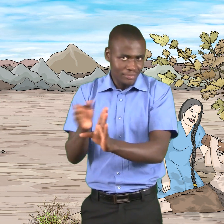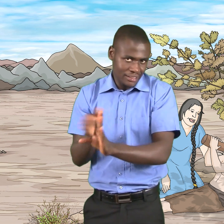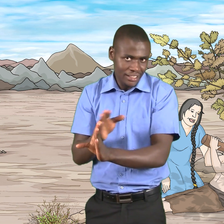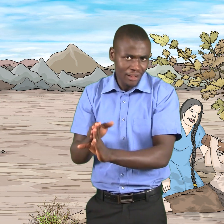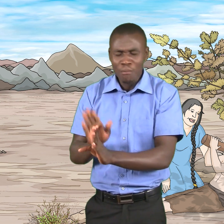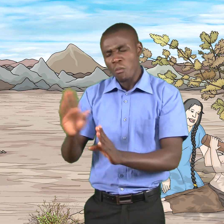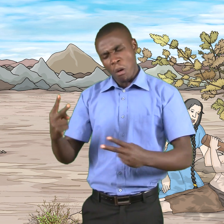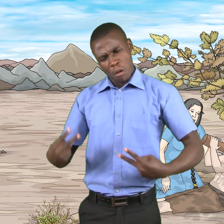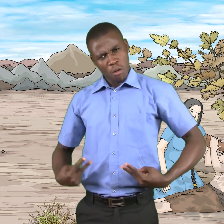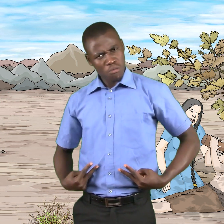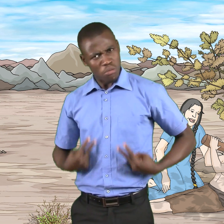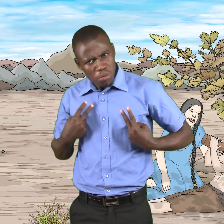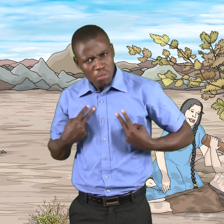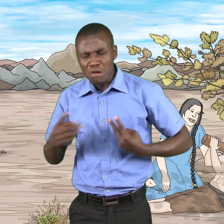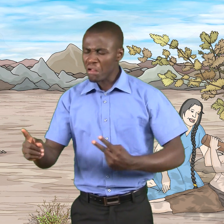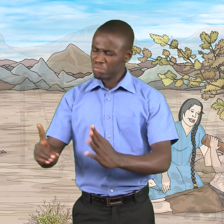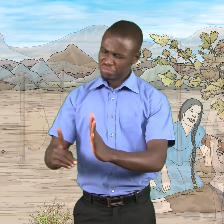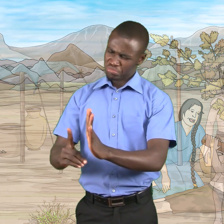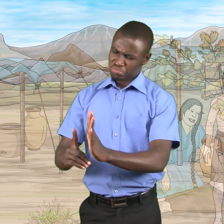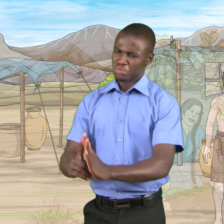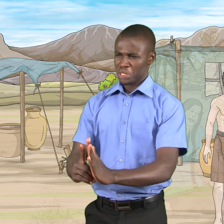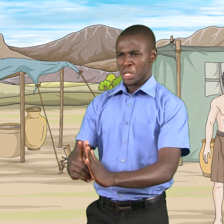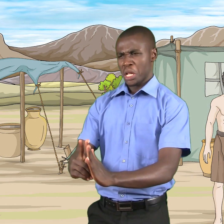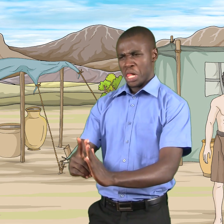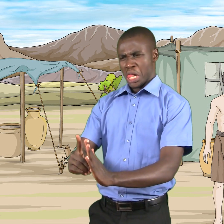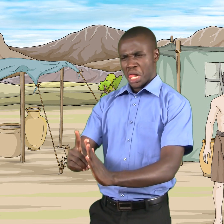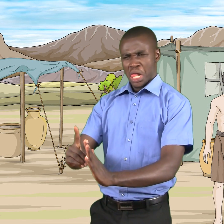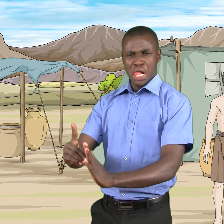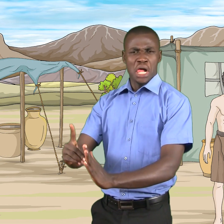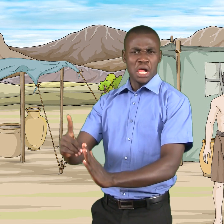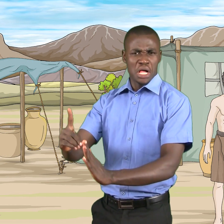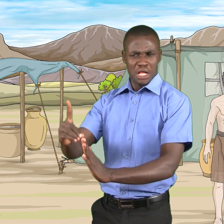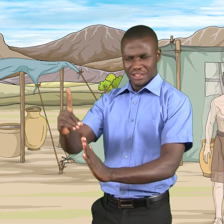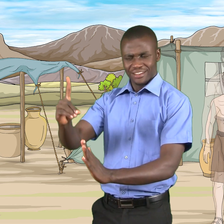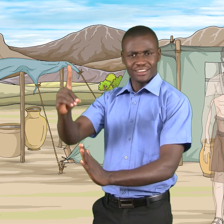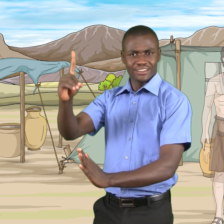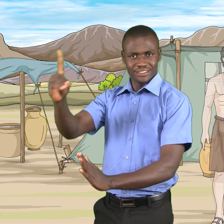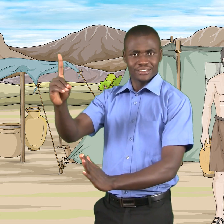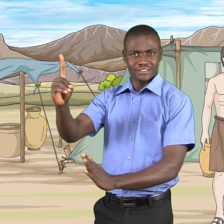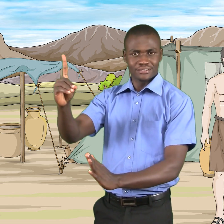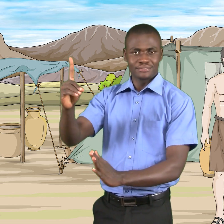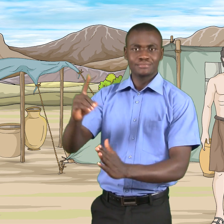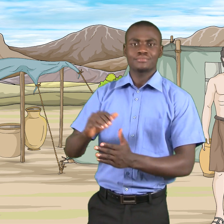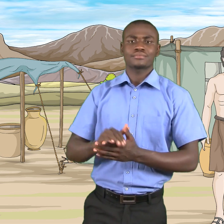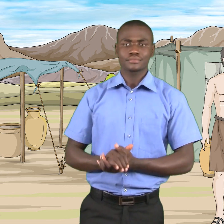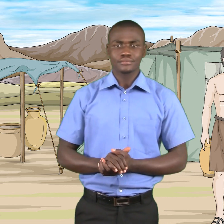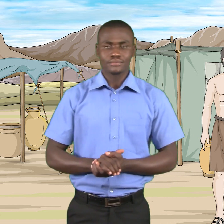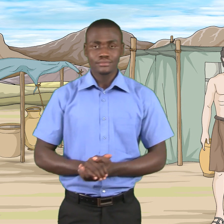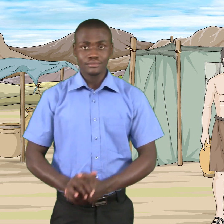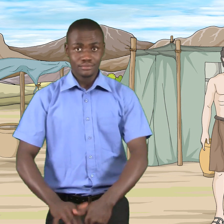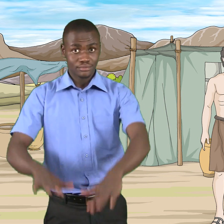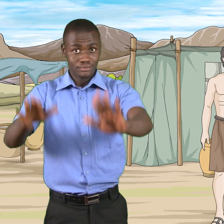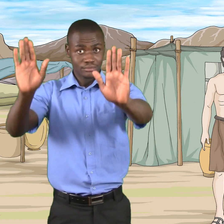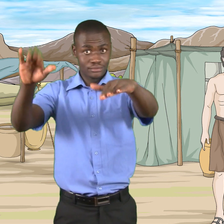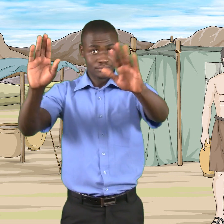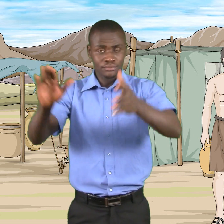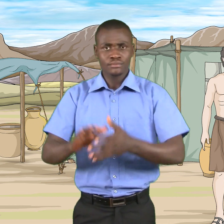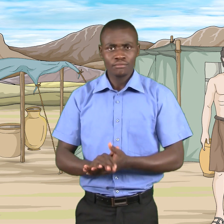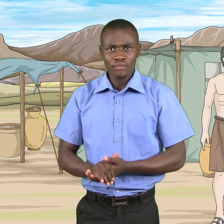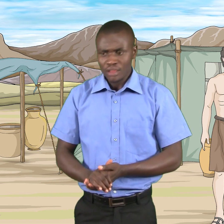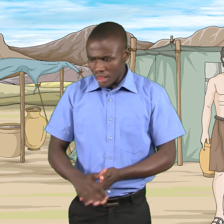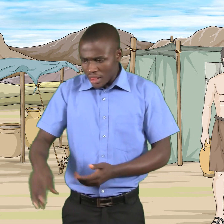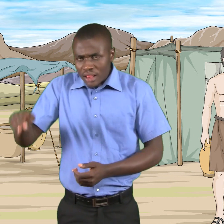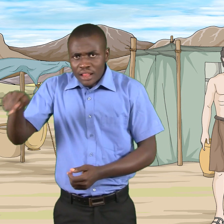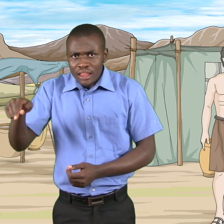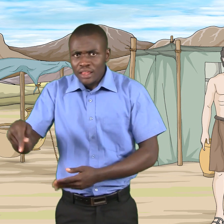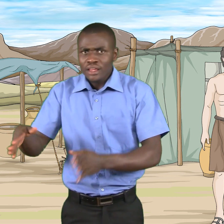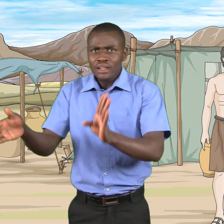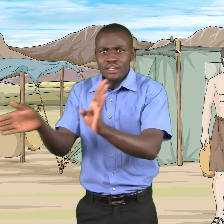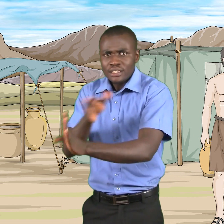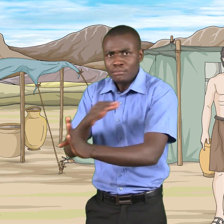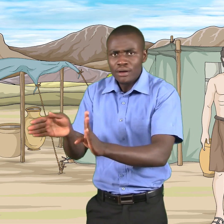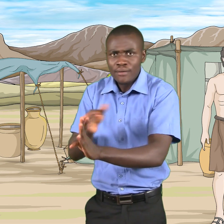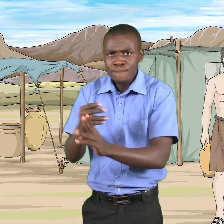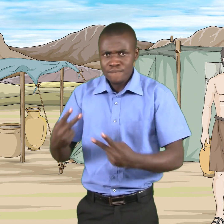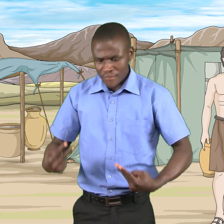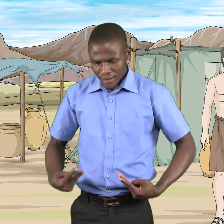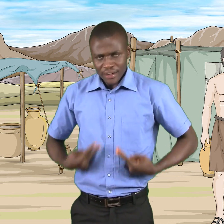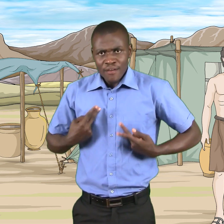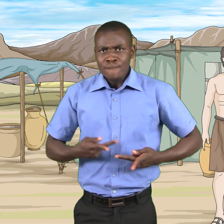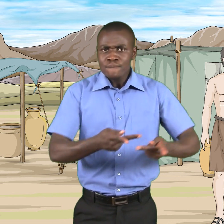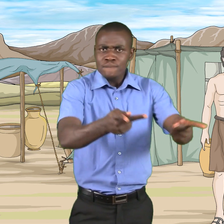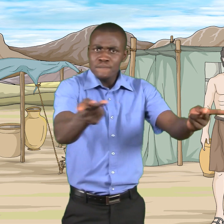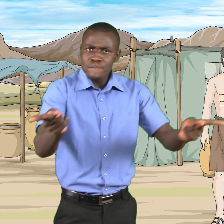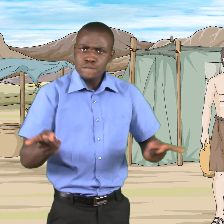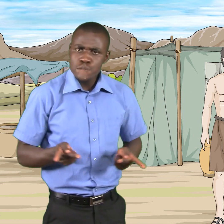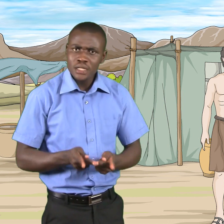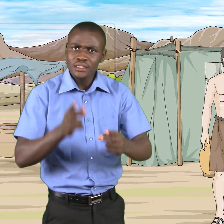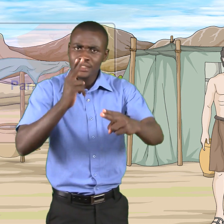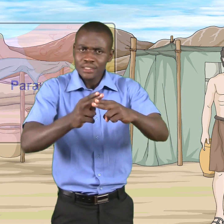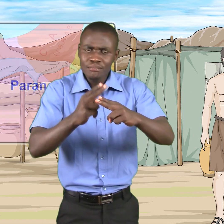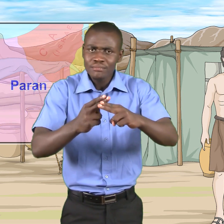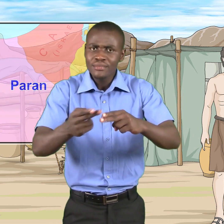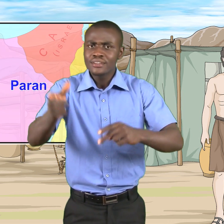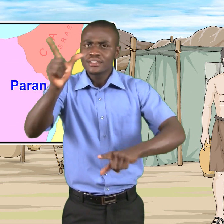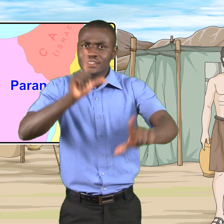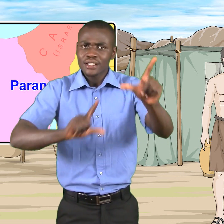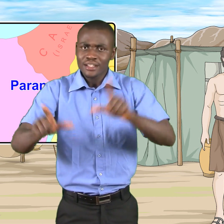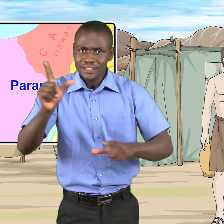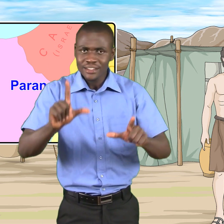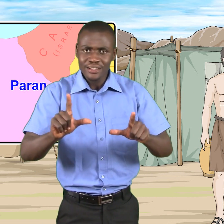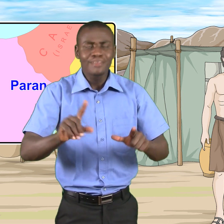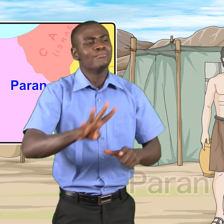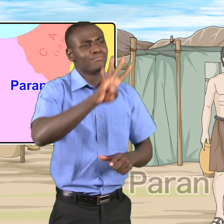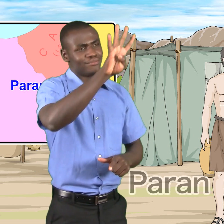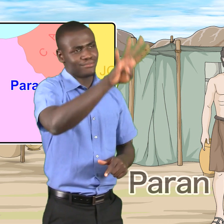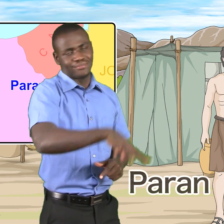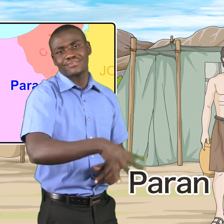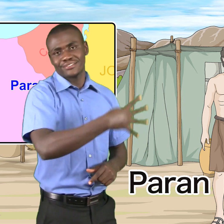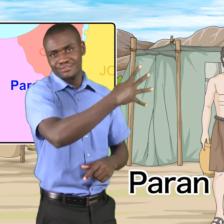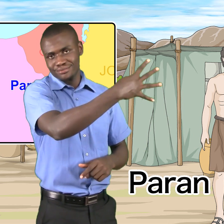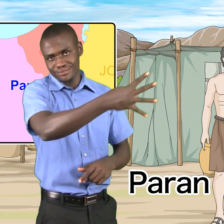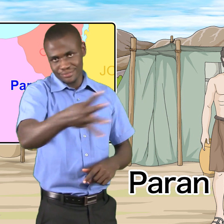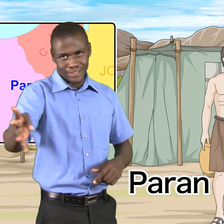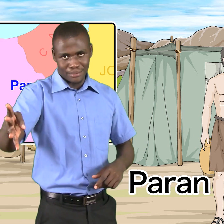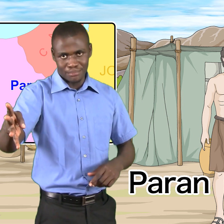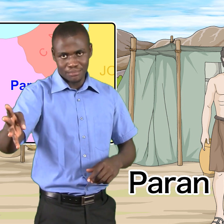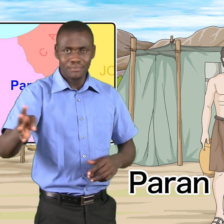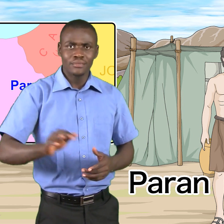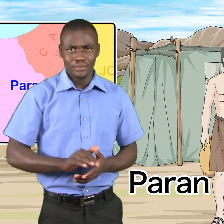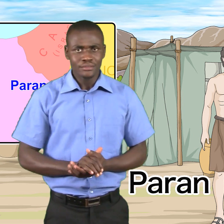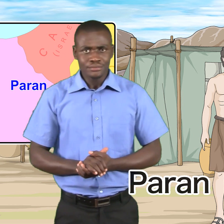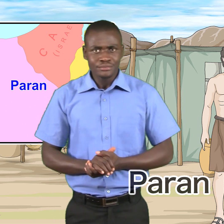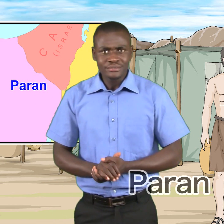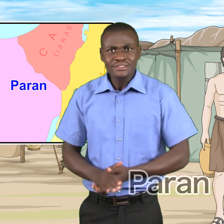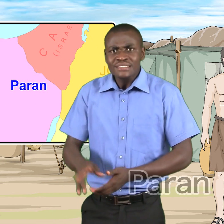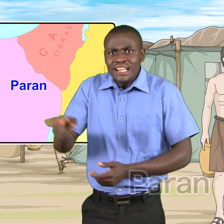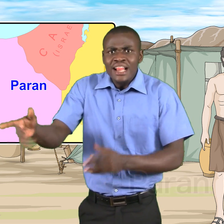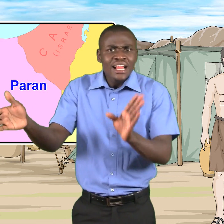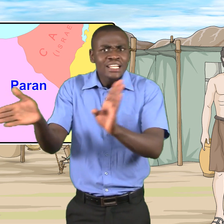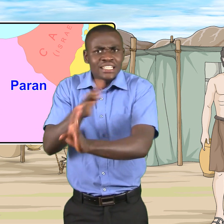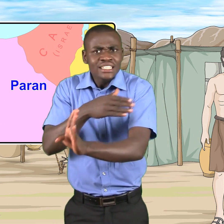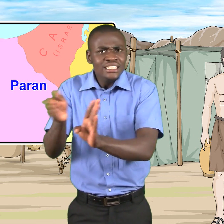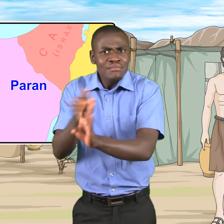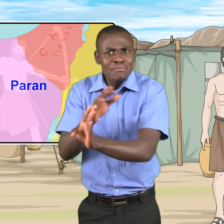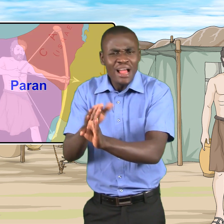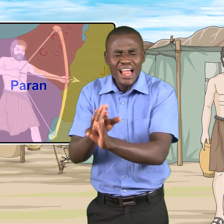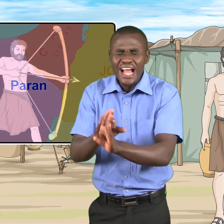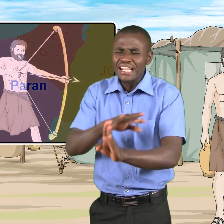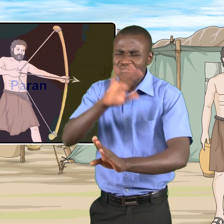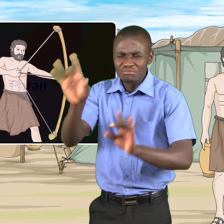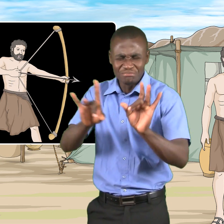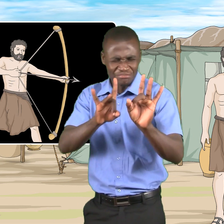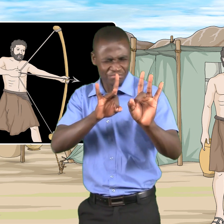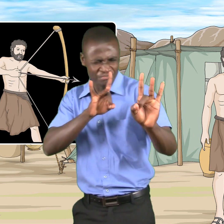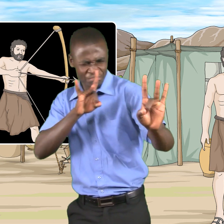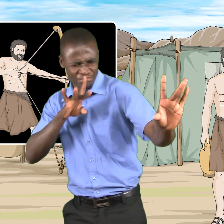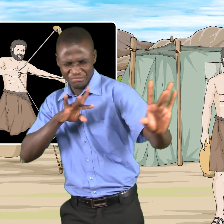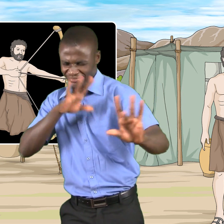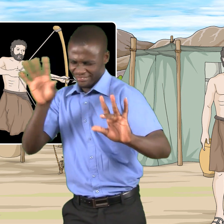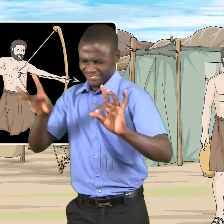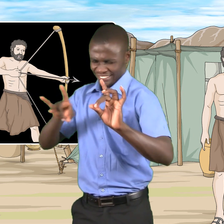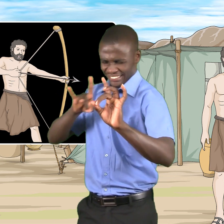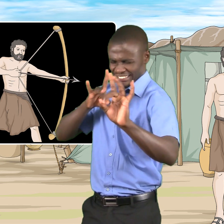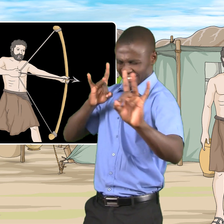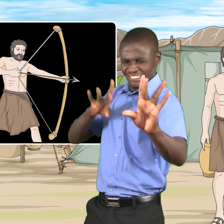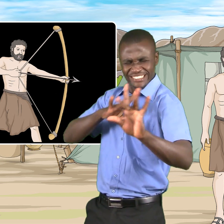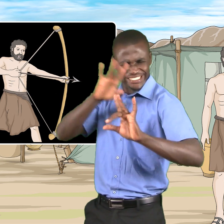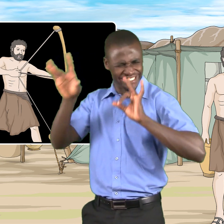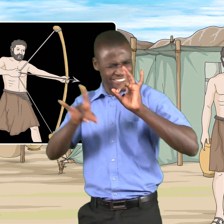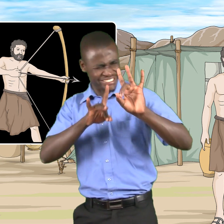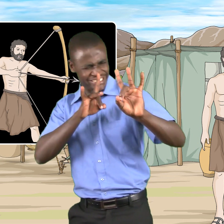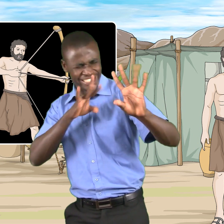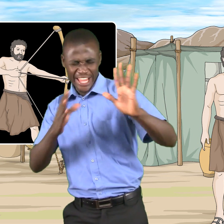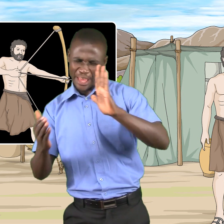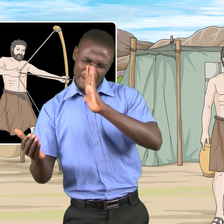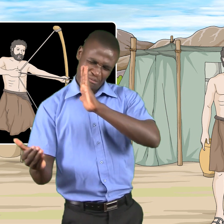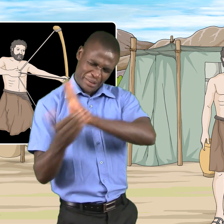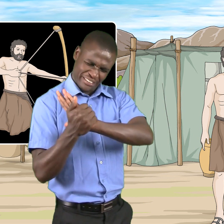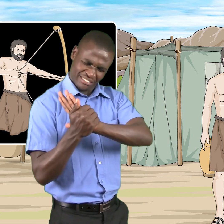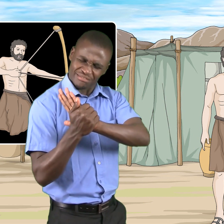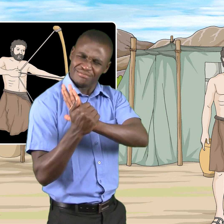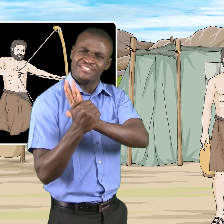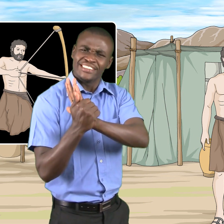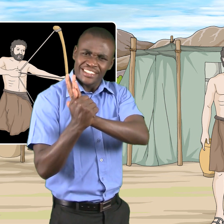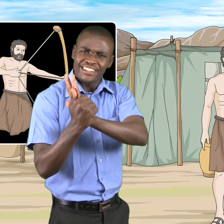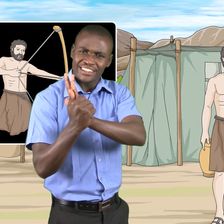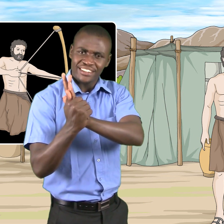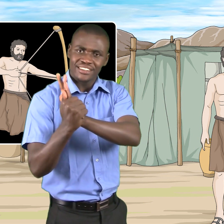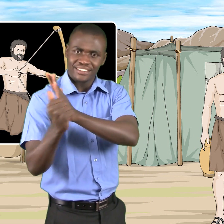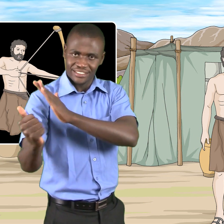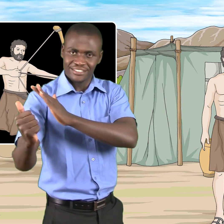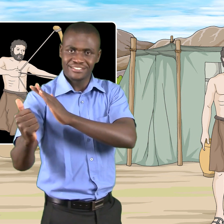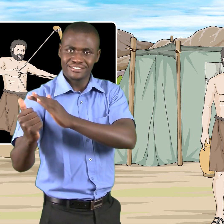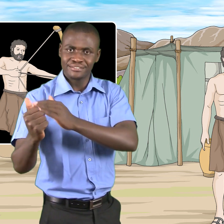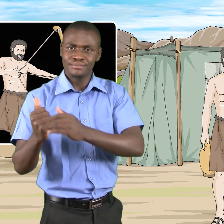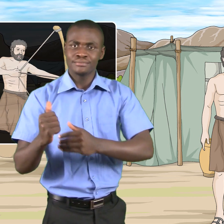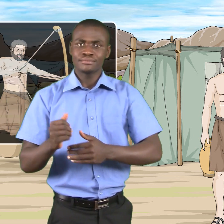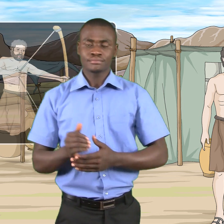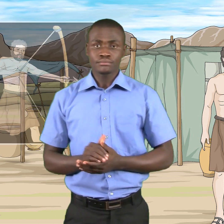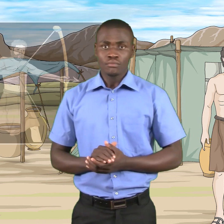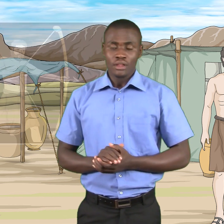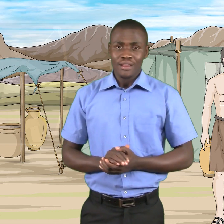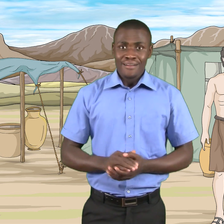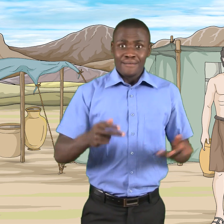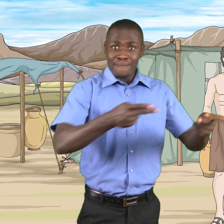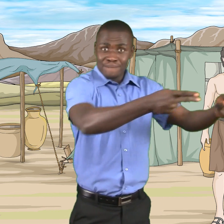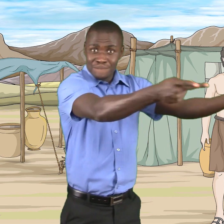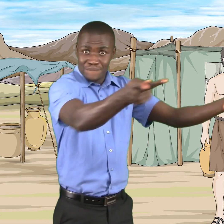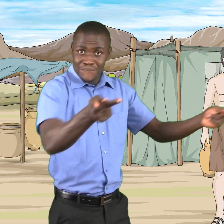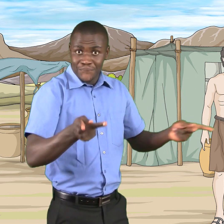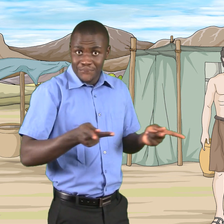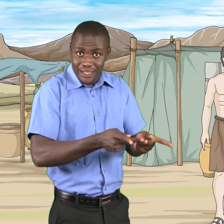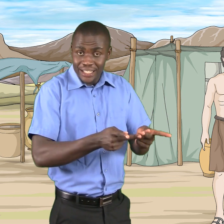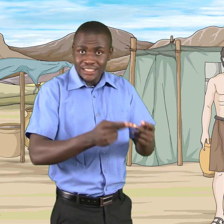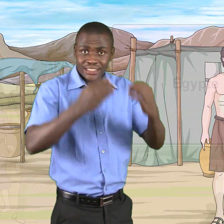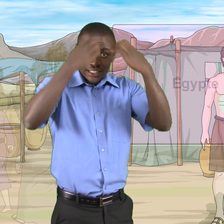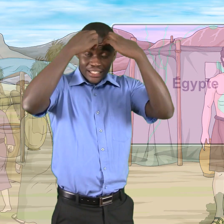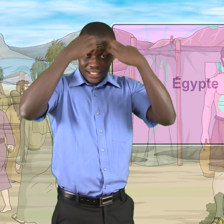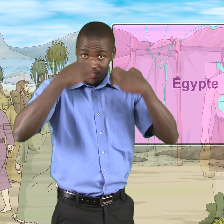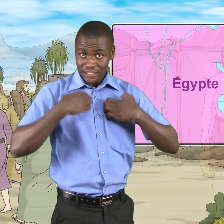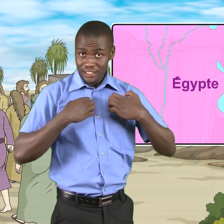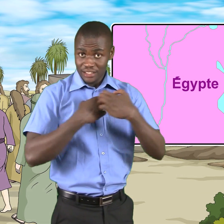And God was with the boy, and he grew up and settled in the wilderness and became a great archer.